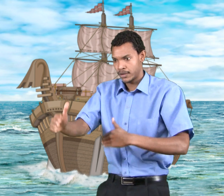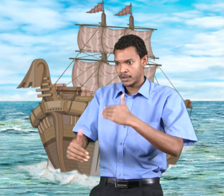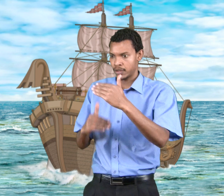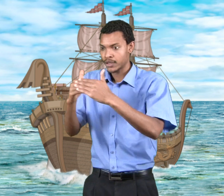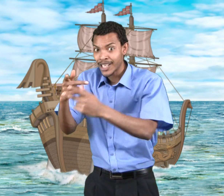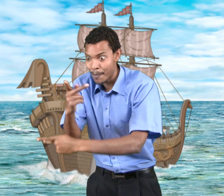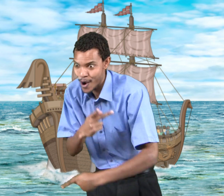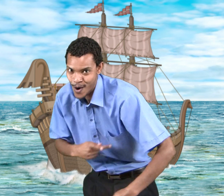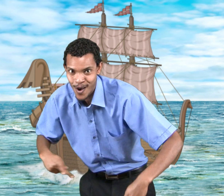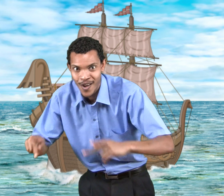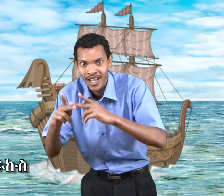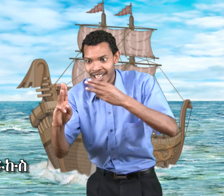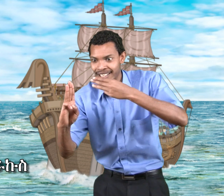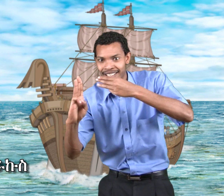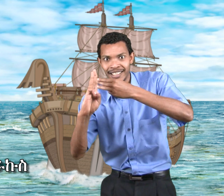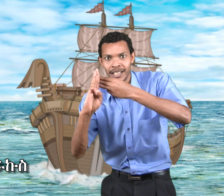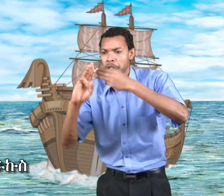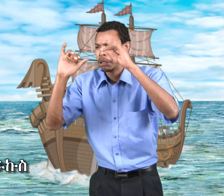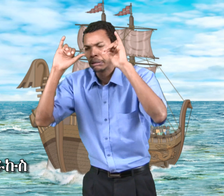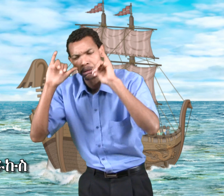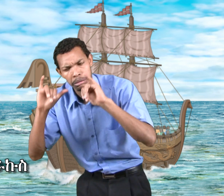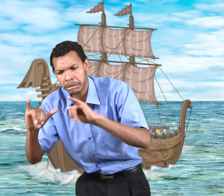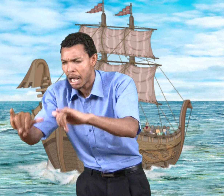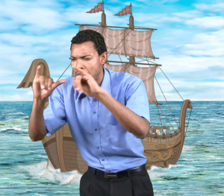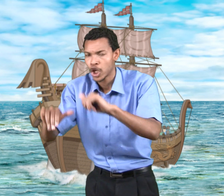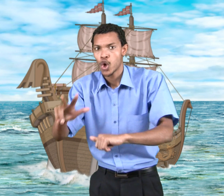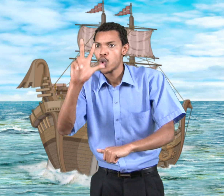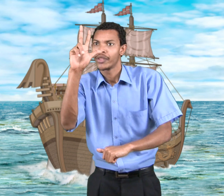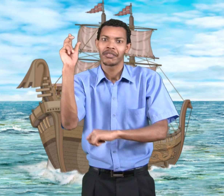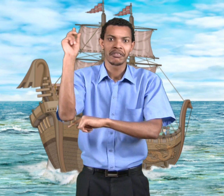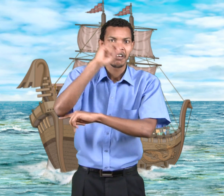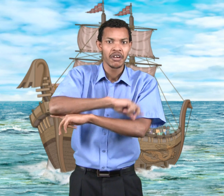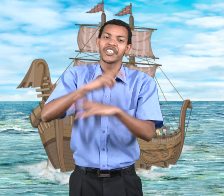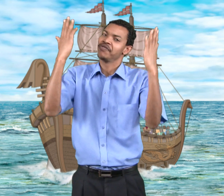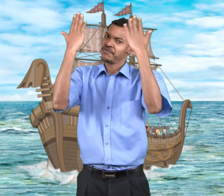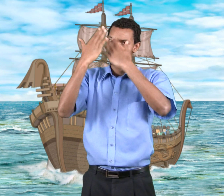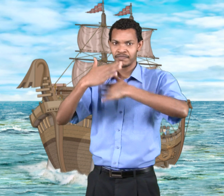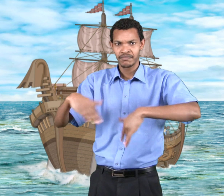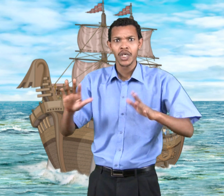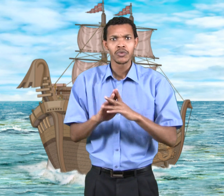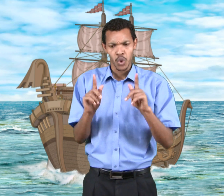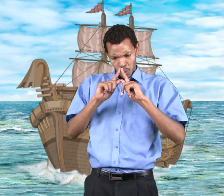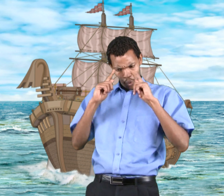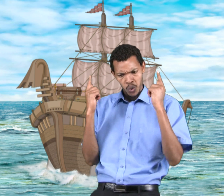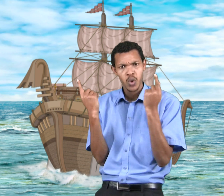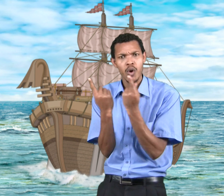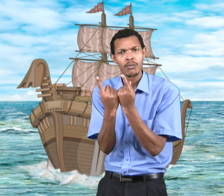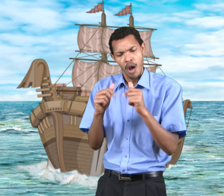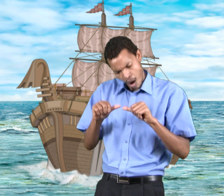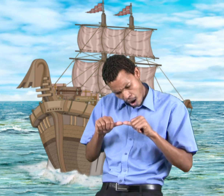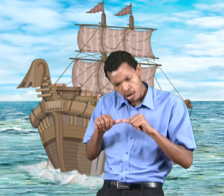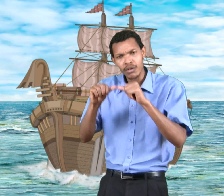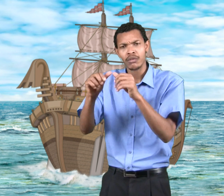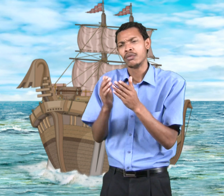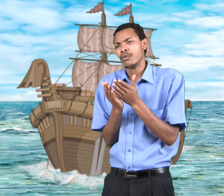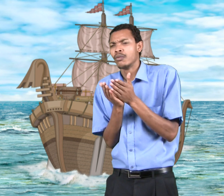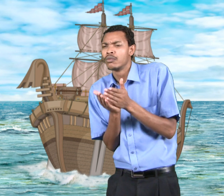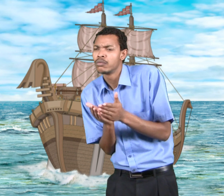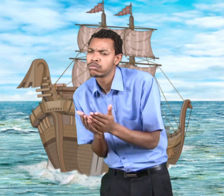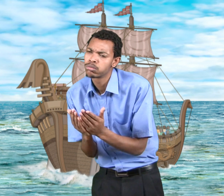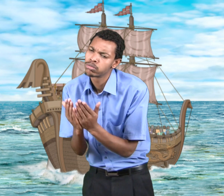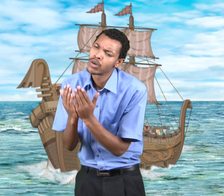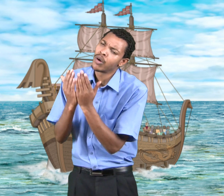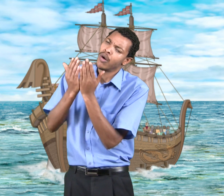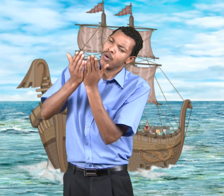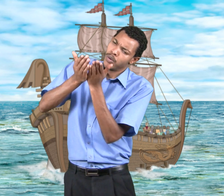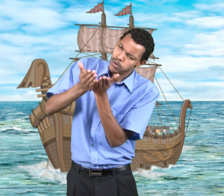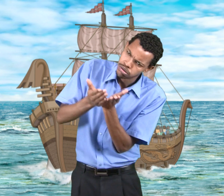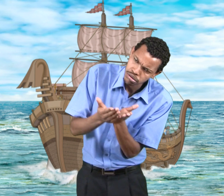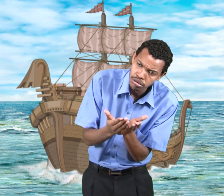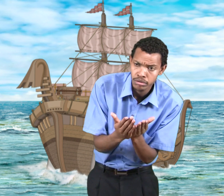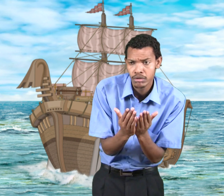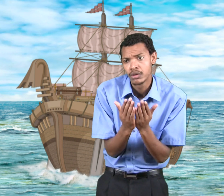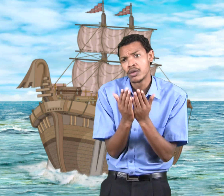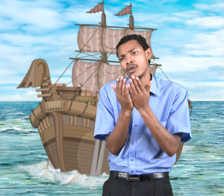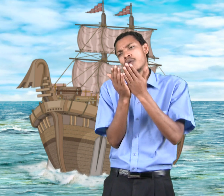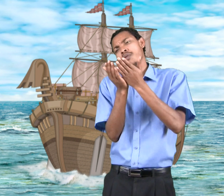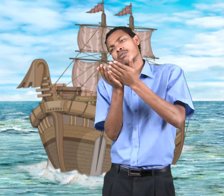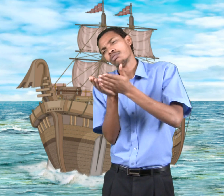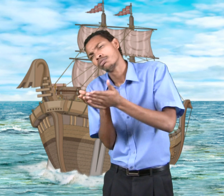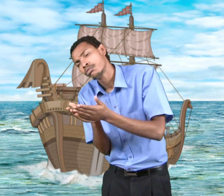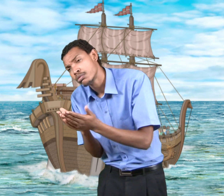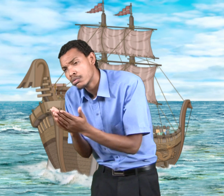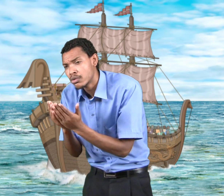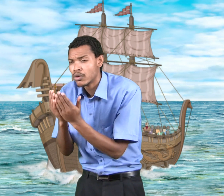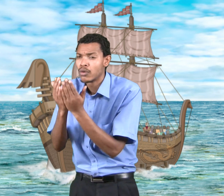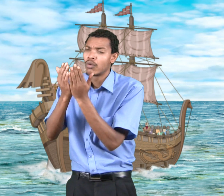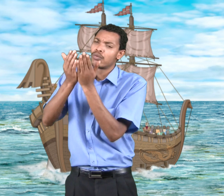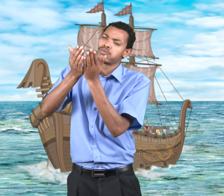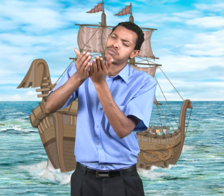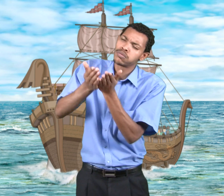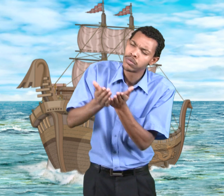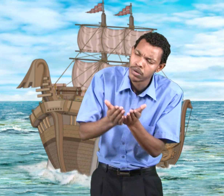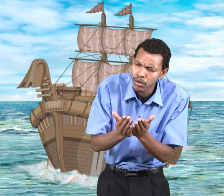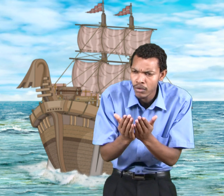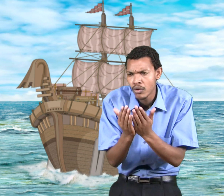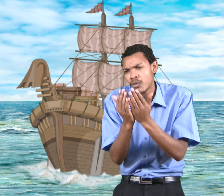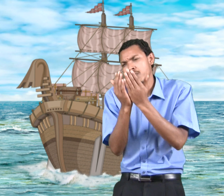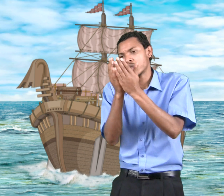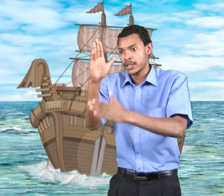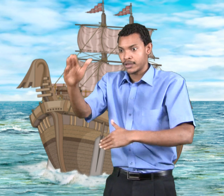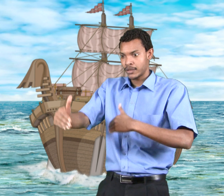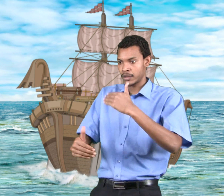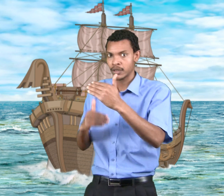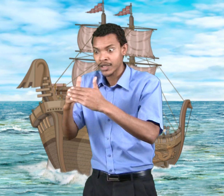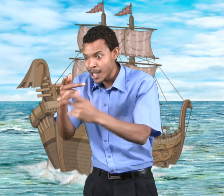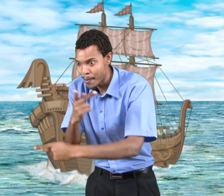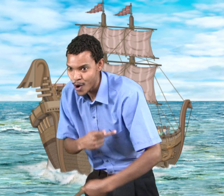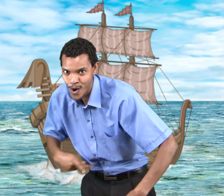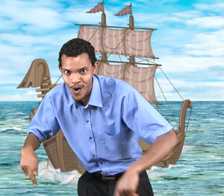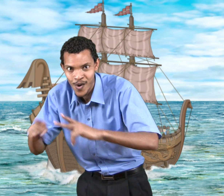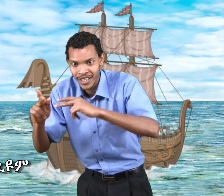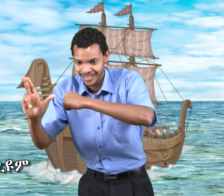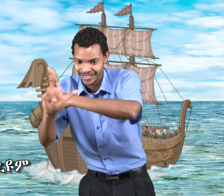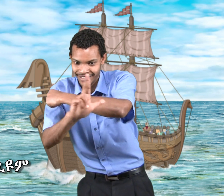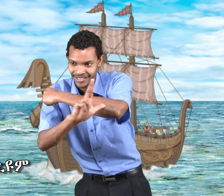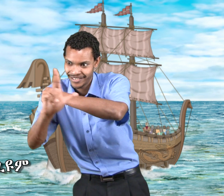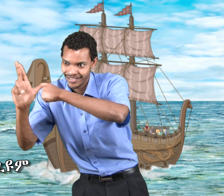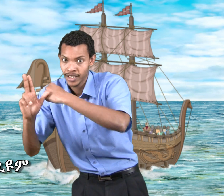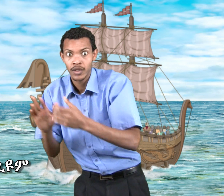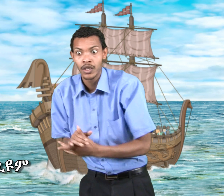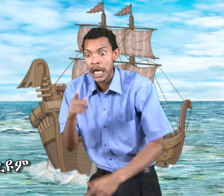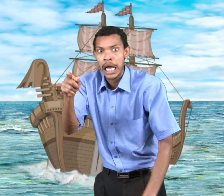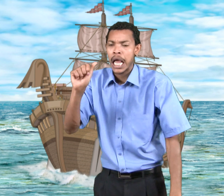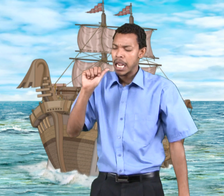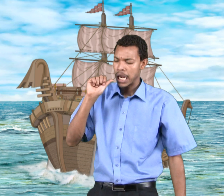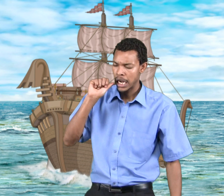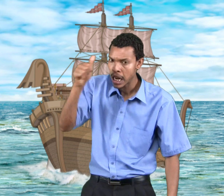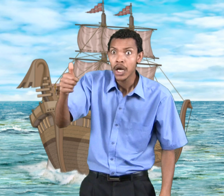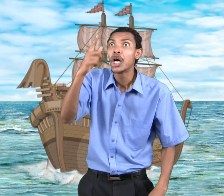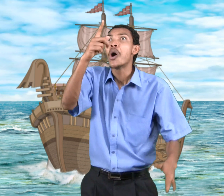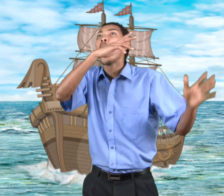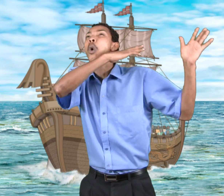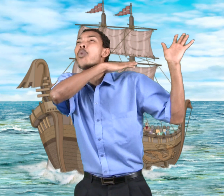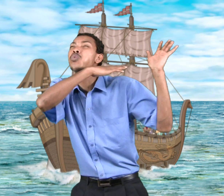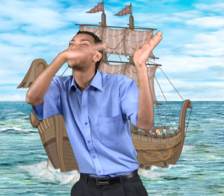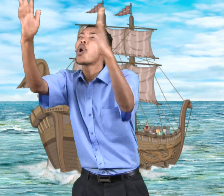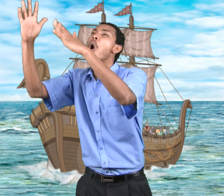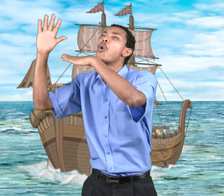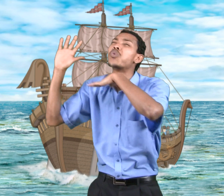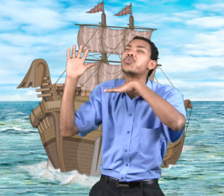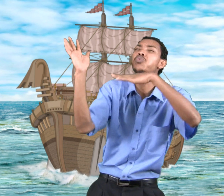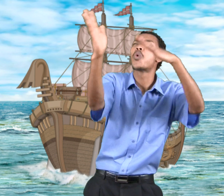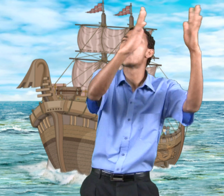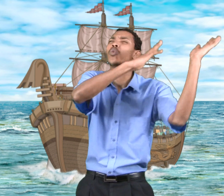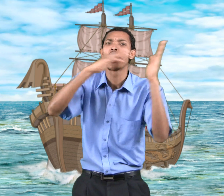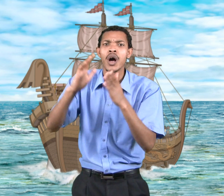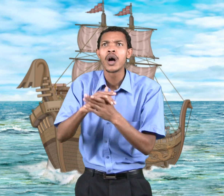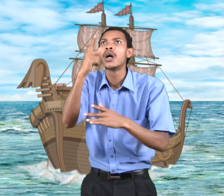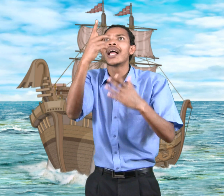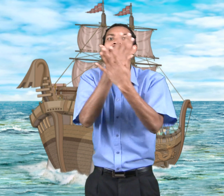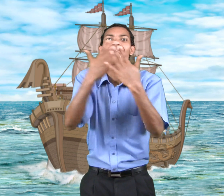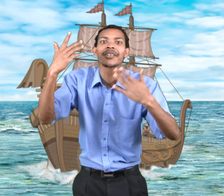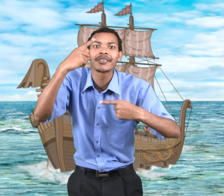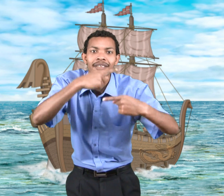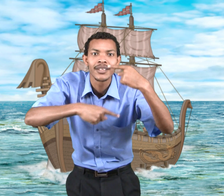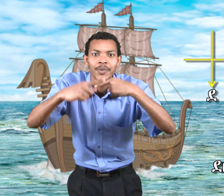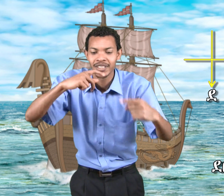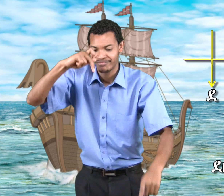From there we weighed anchor and came to Rhegium.